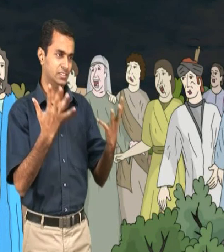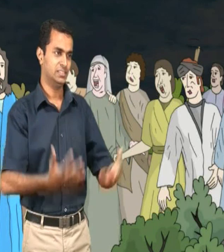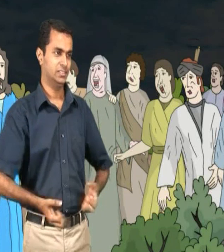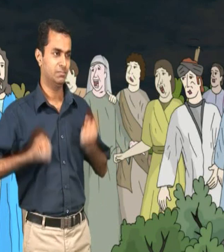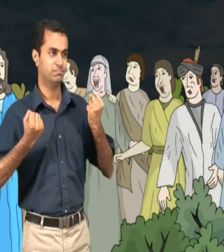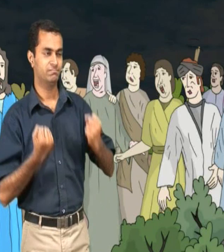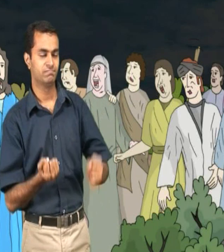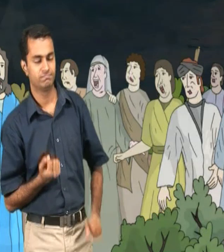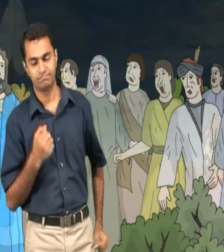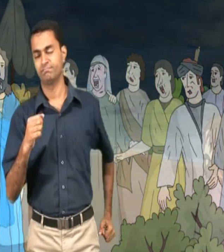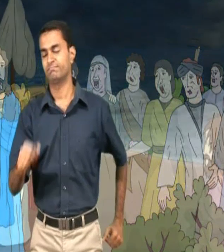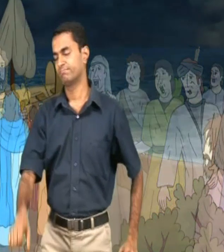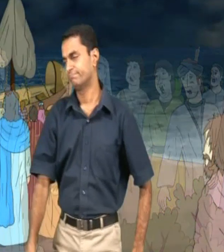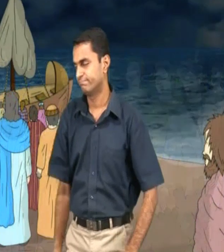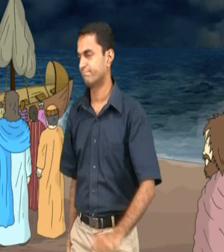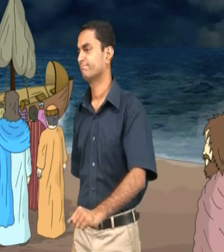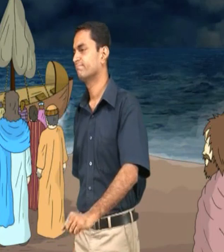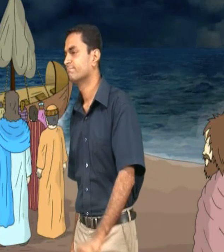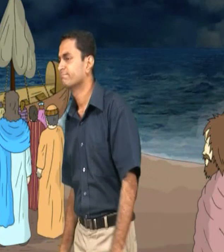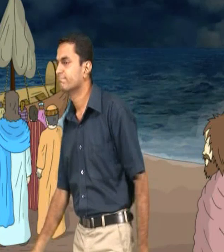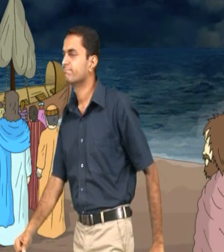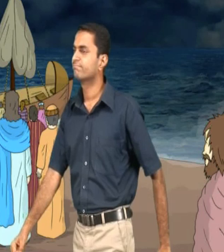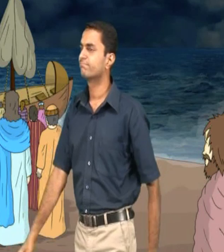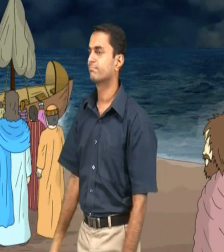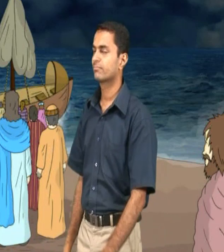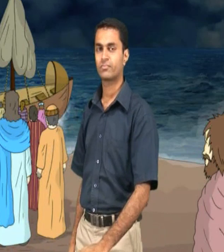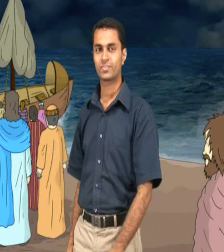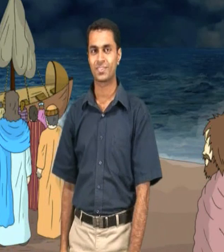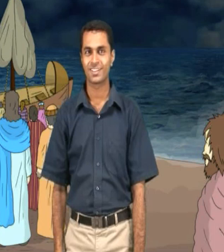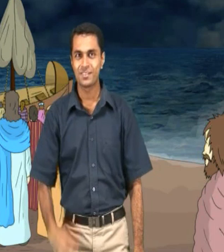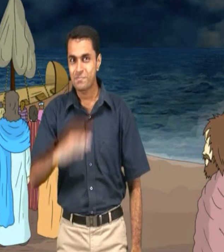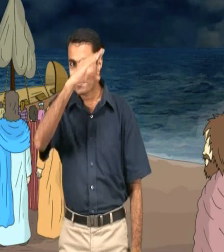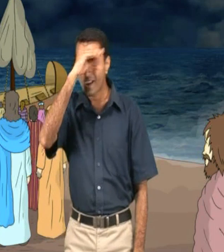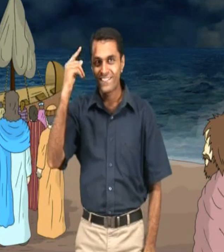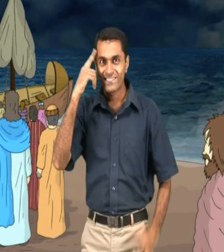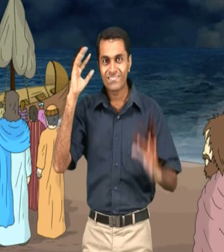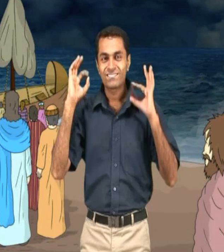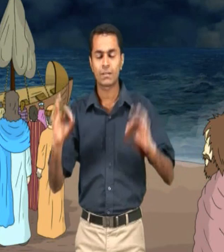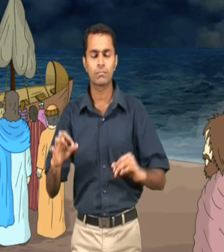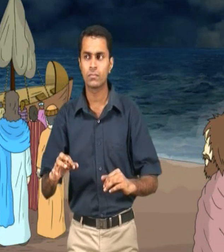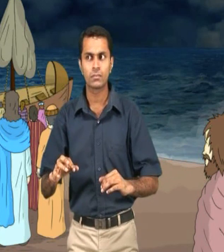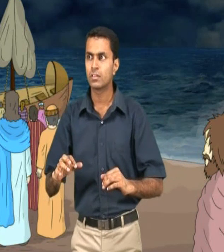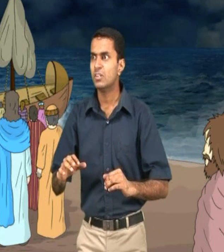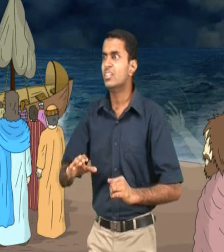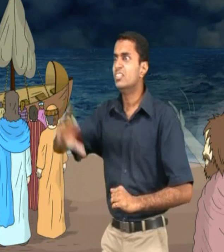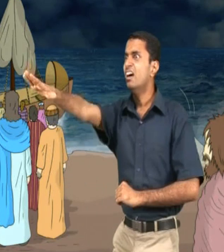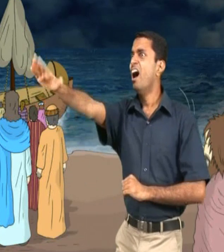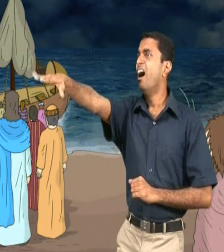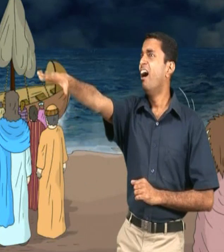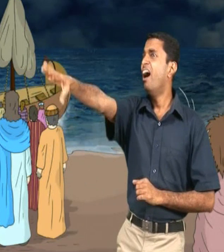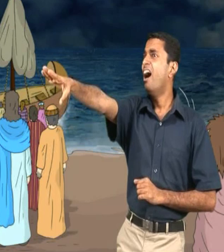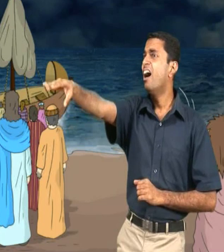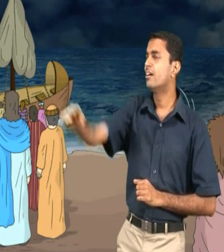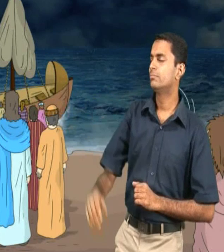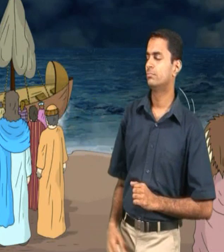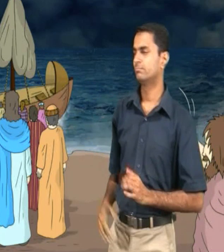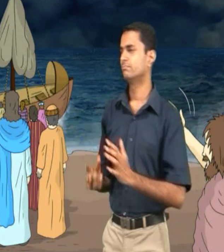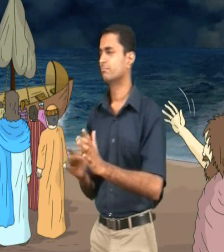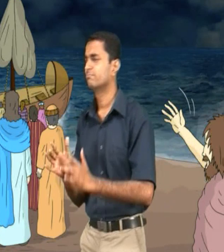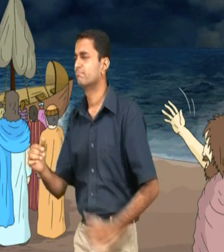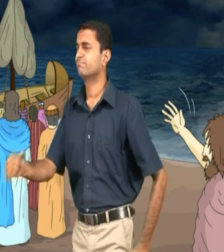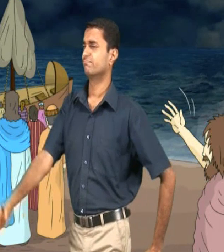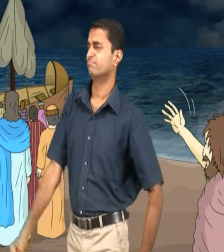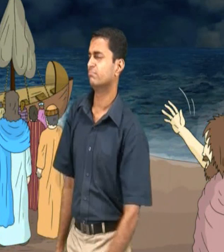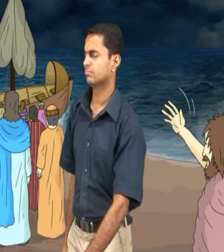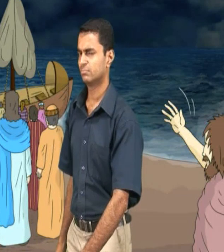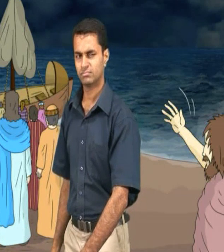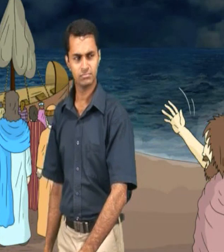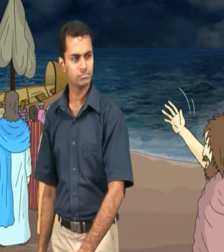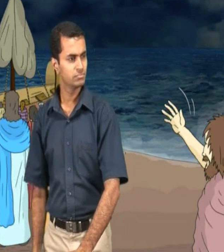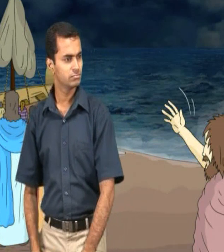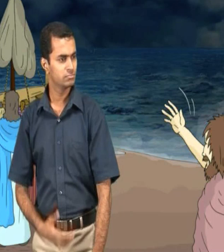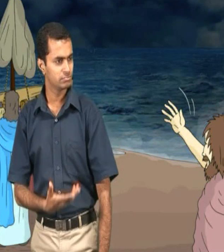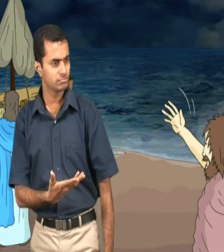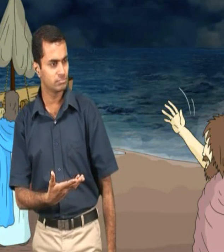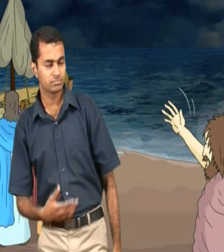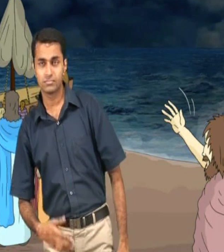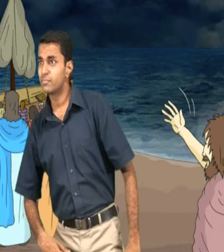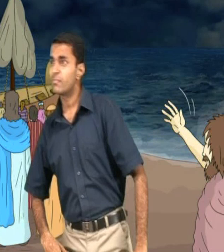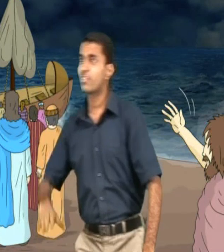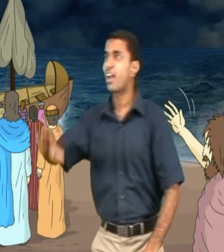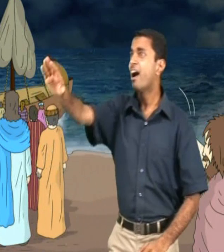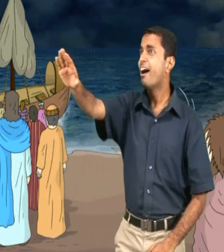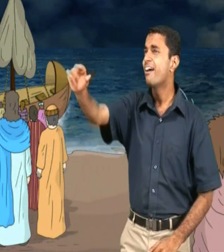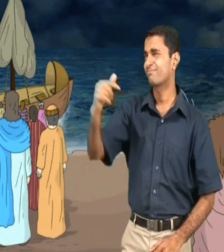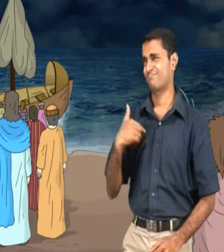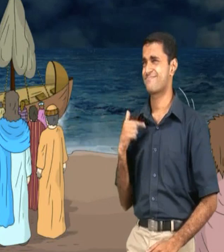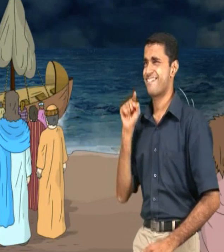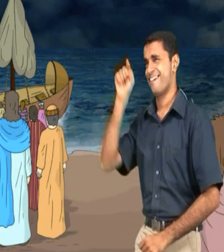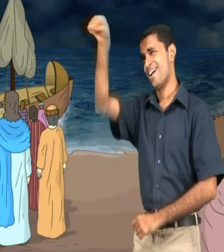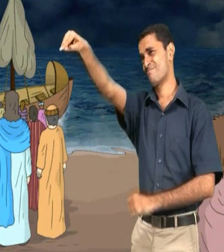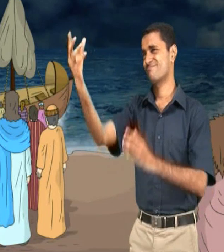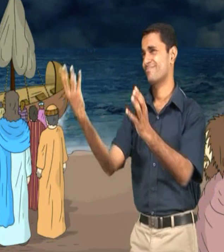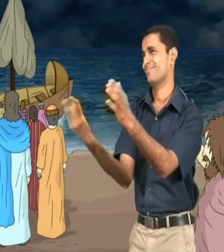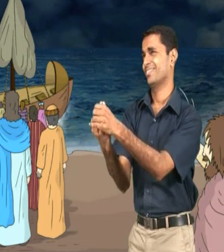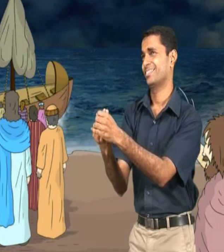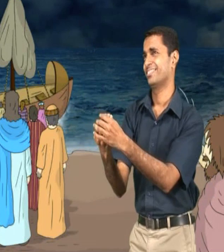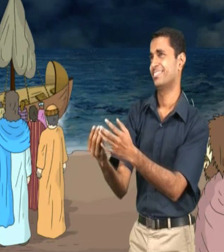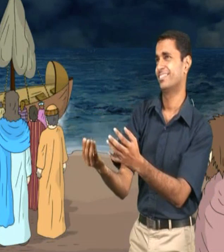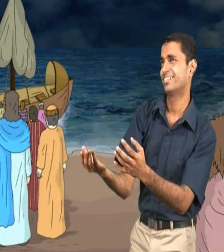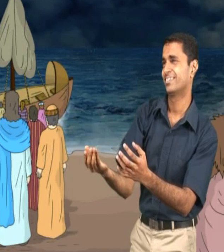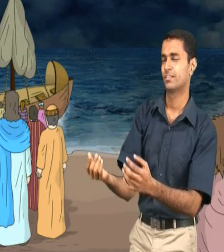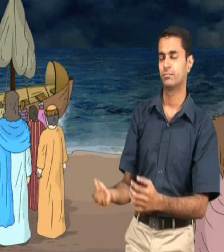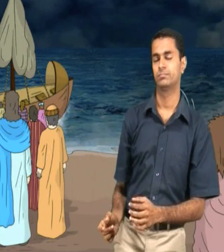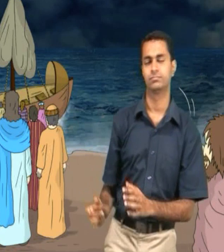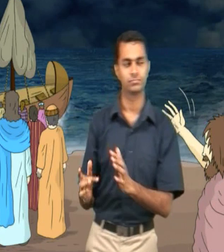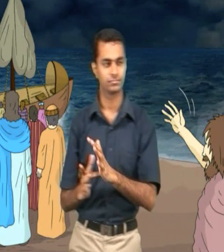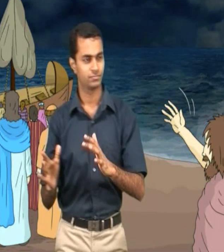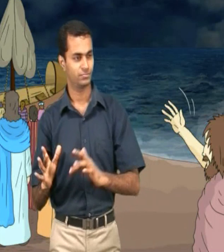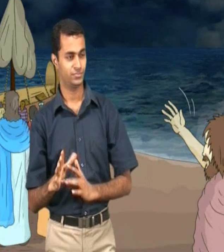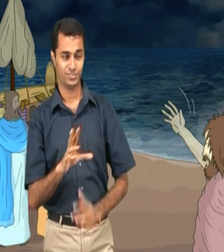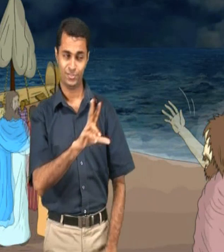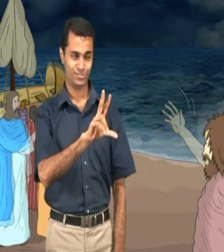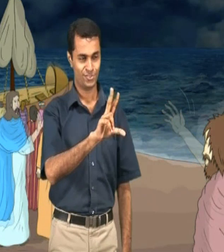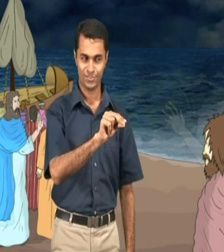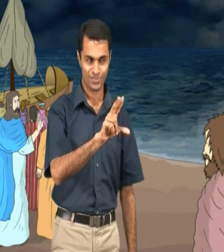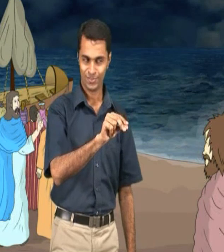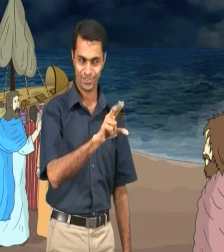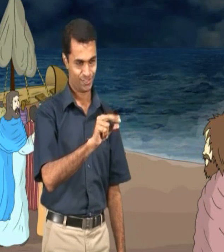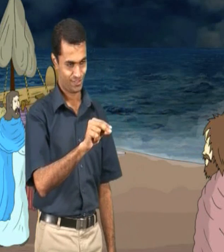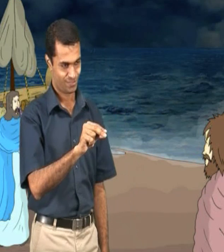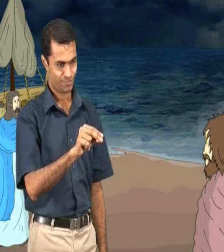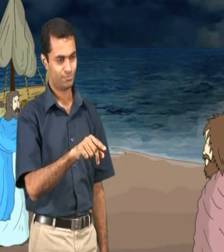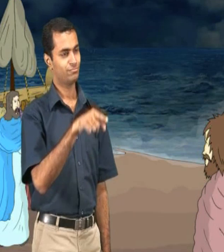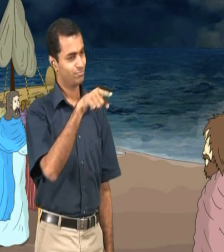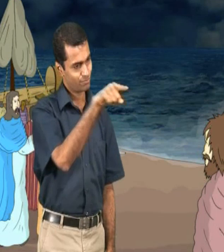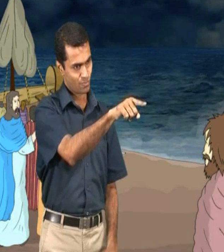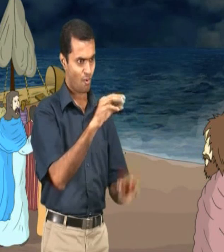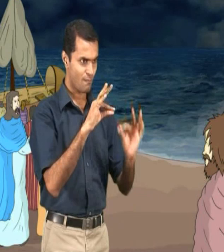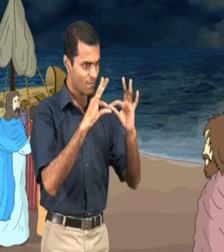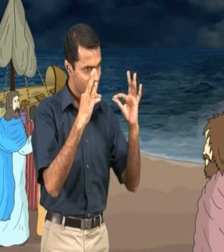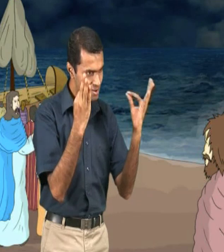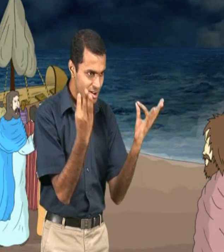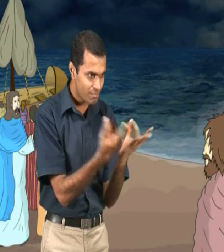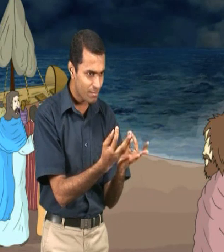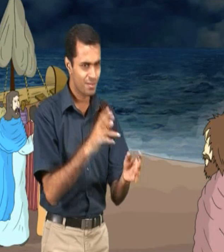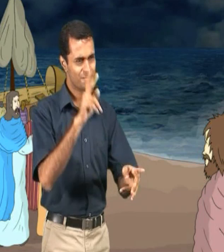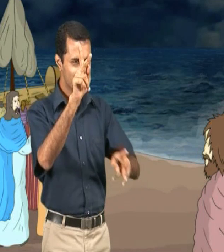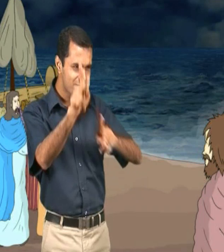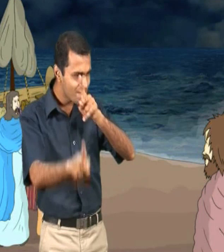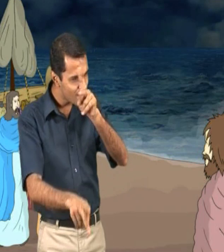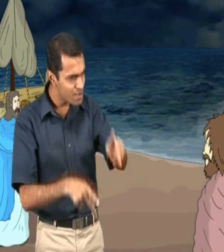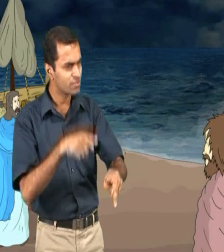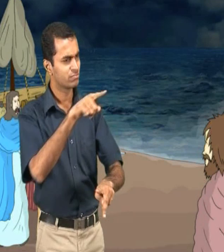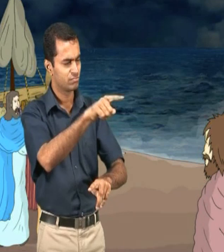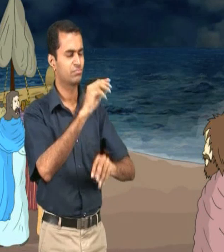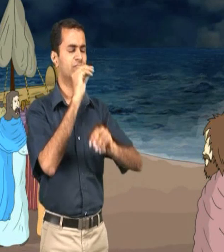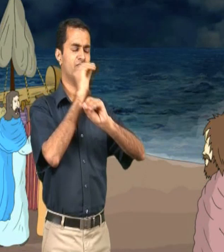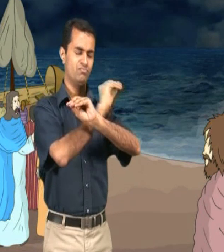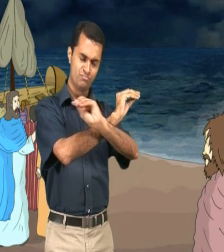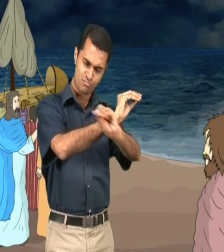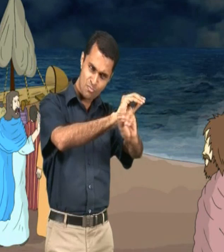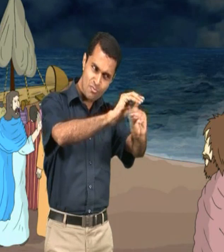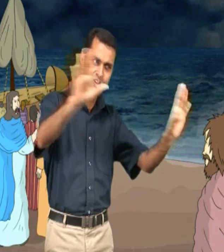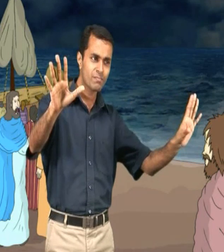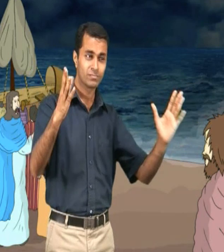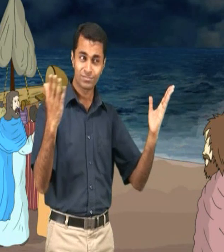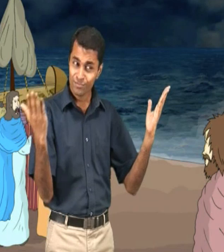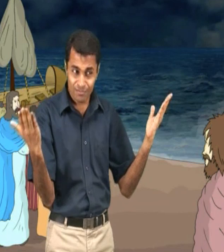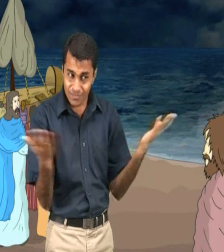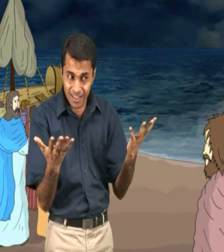As He was getting into the boat, the man who had been possessed by the demons begged to go with Him. But Jesus would not allow him.